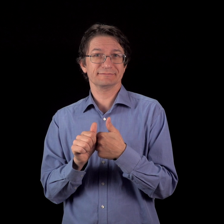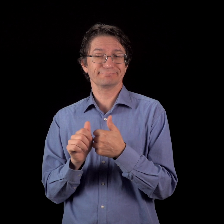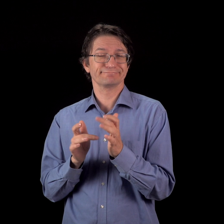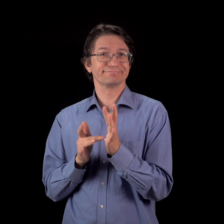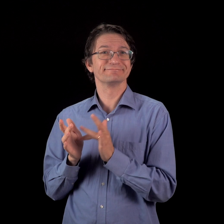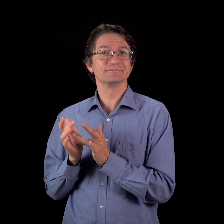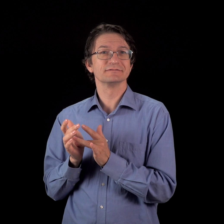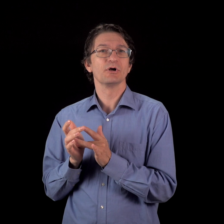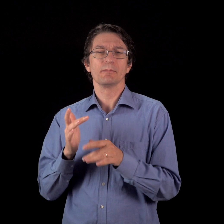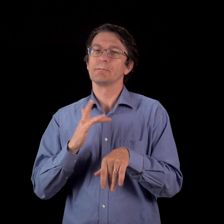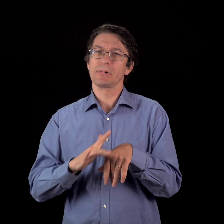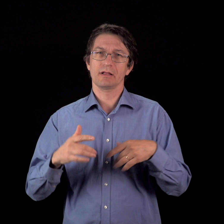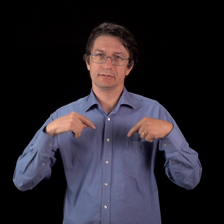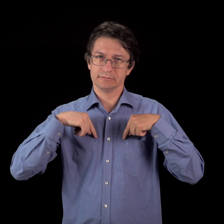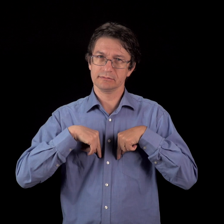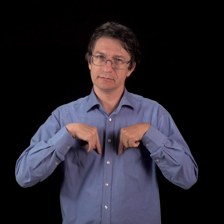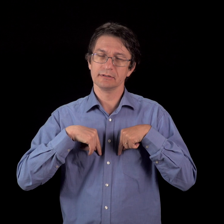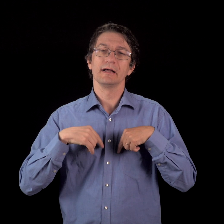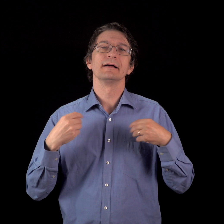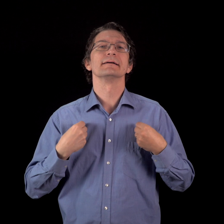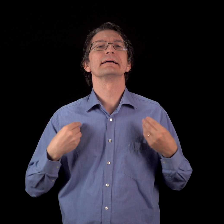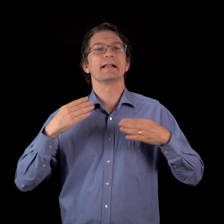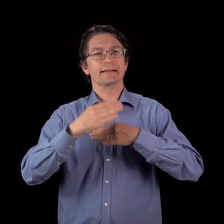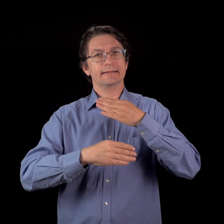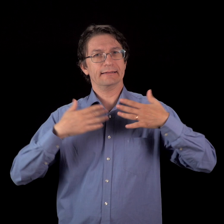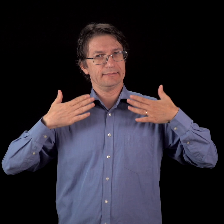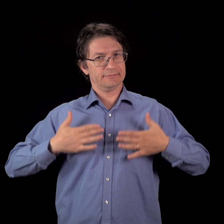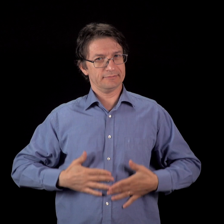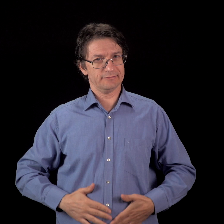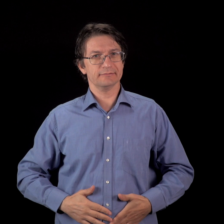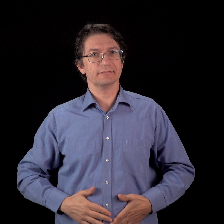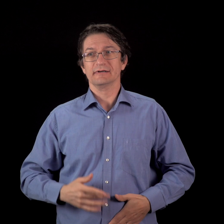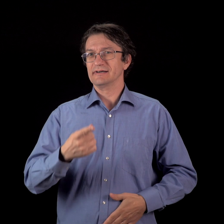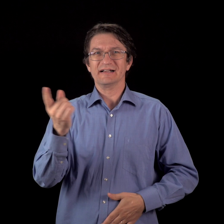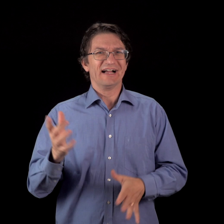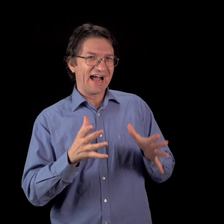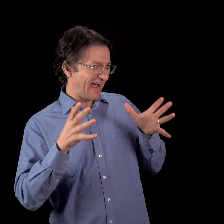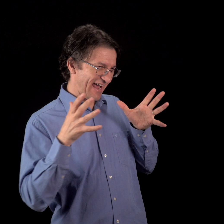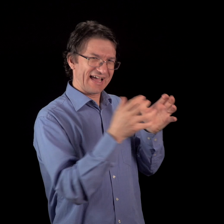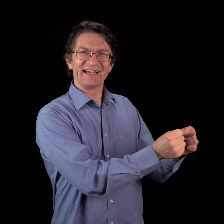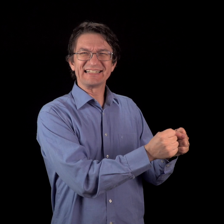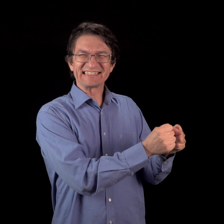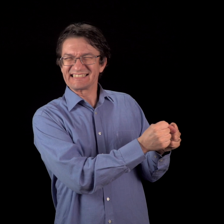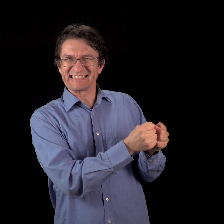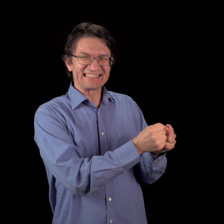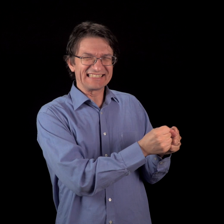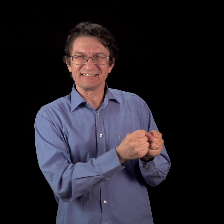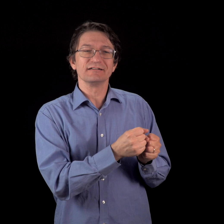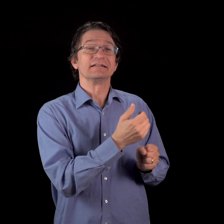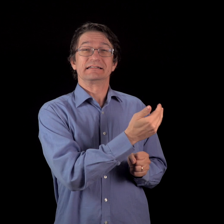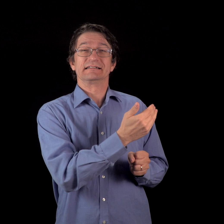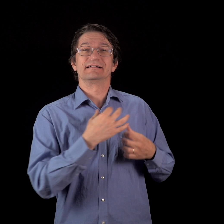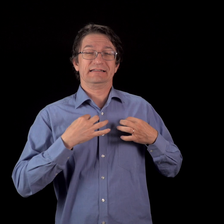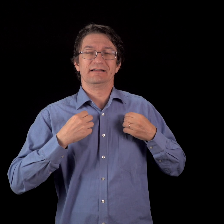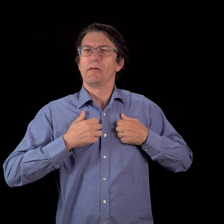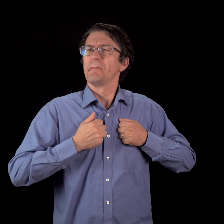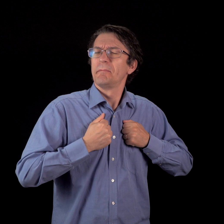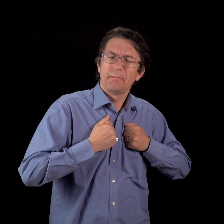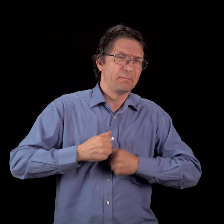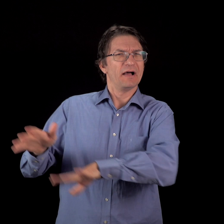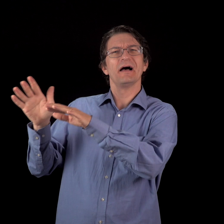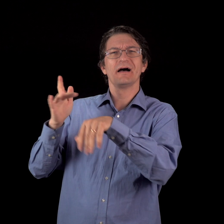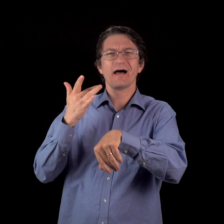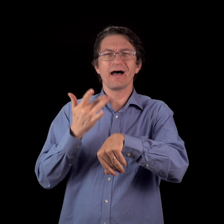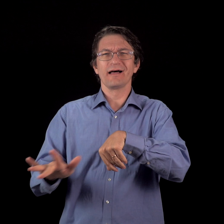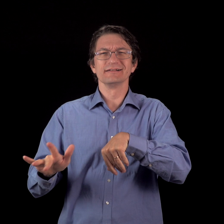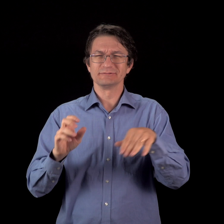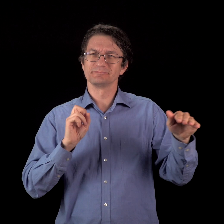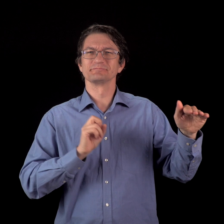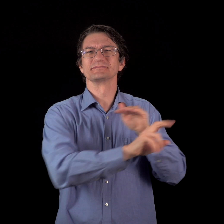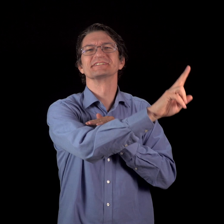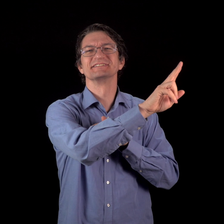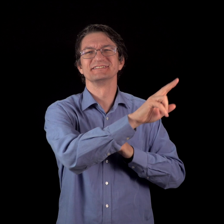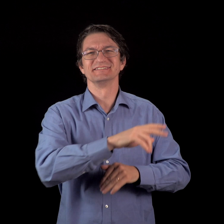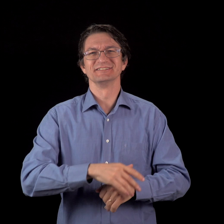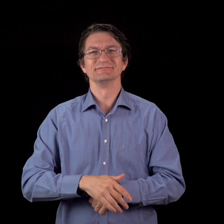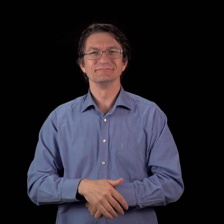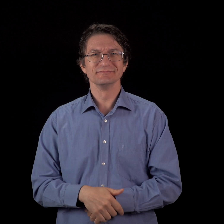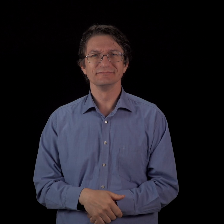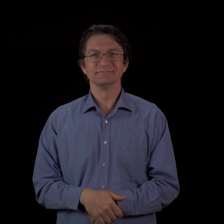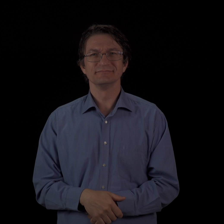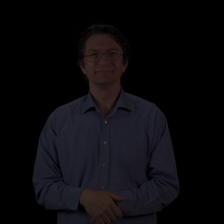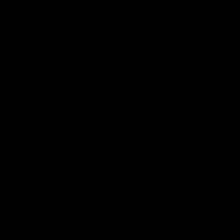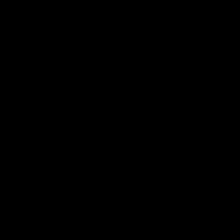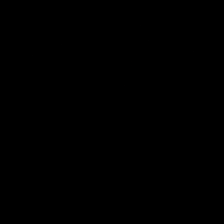They caught hold of him, but he pulled free of the linen cloth and ran away naked.